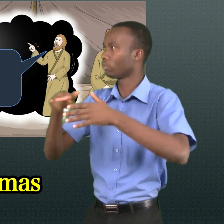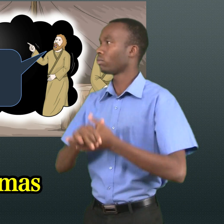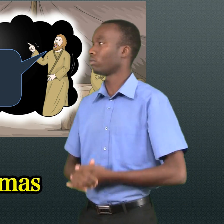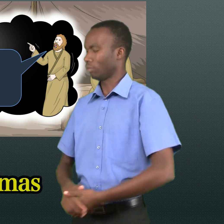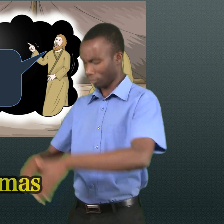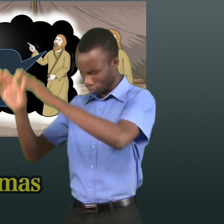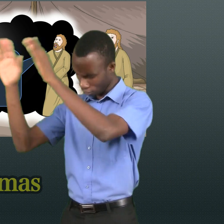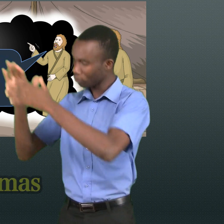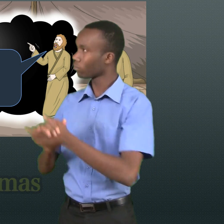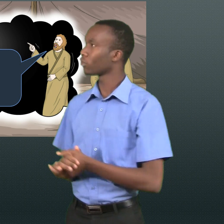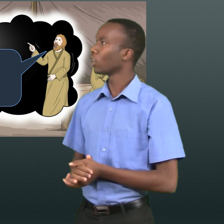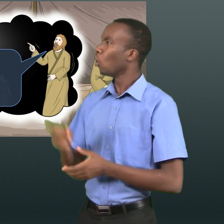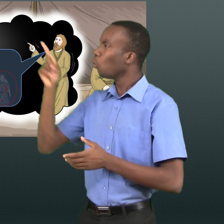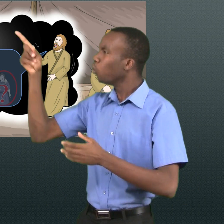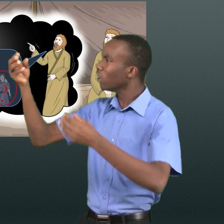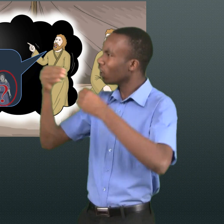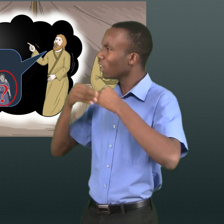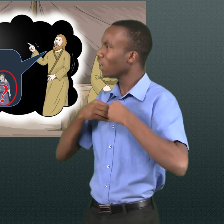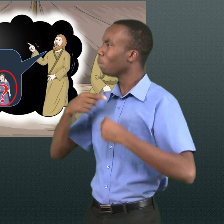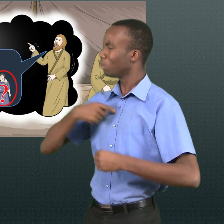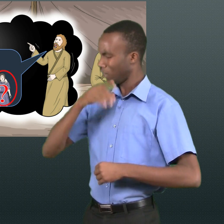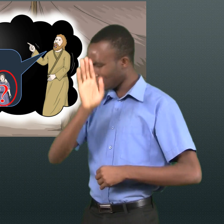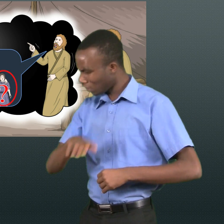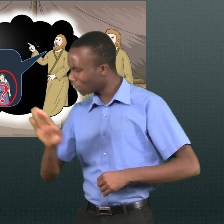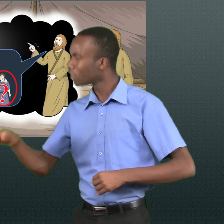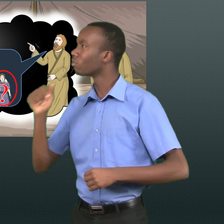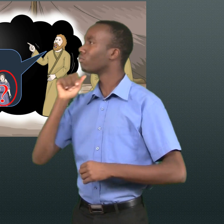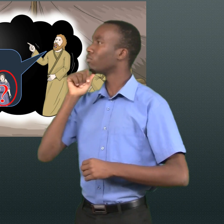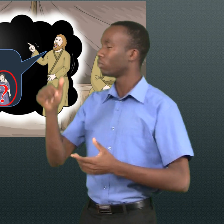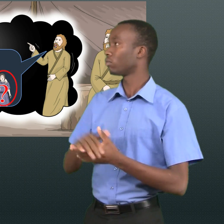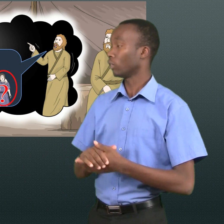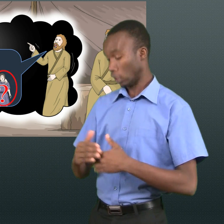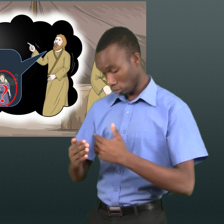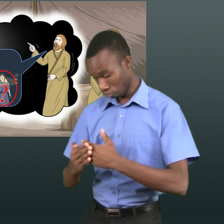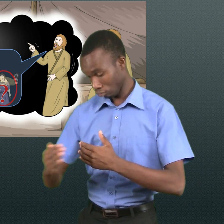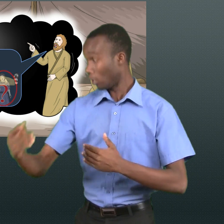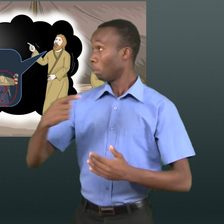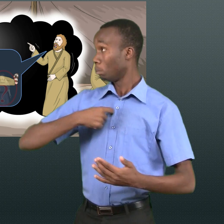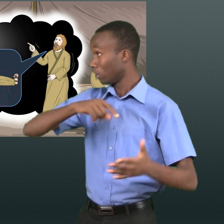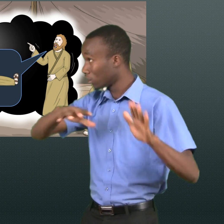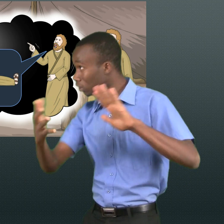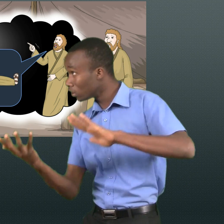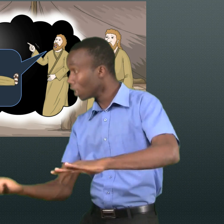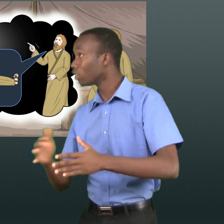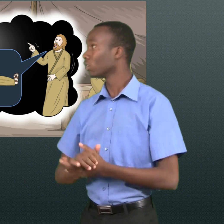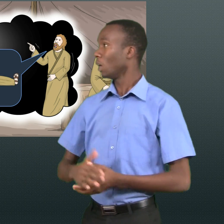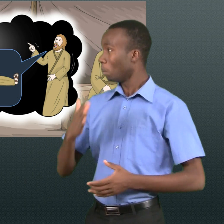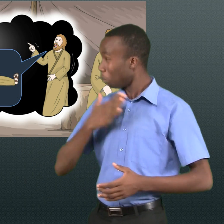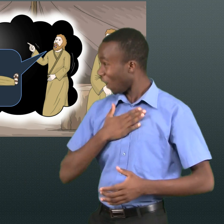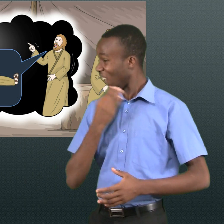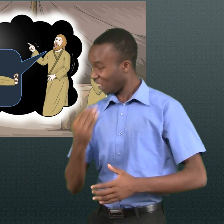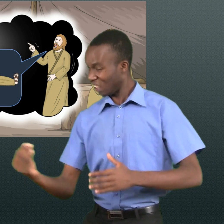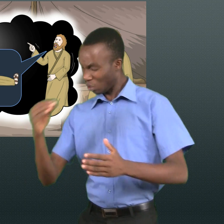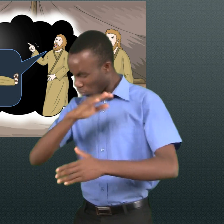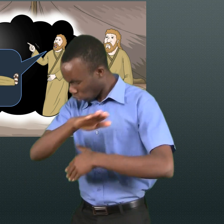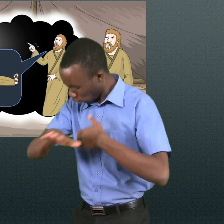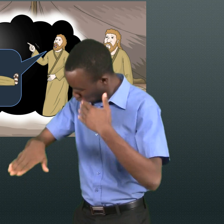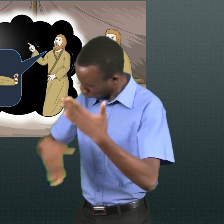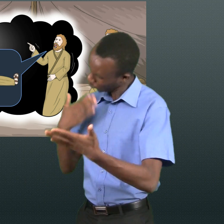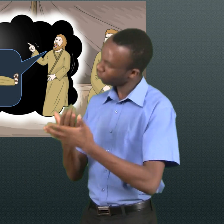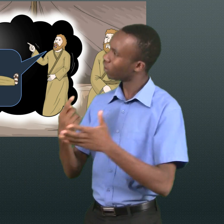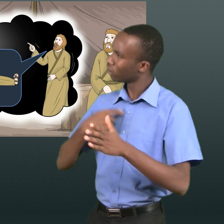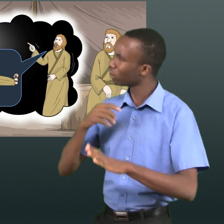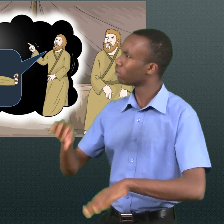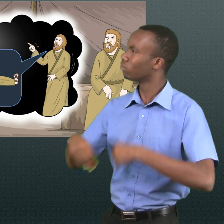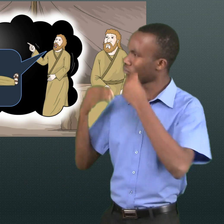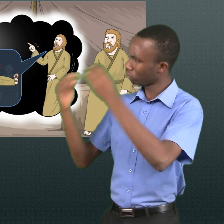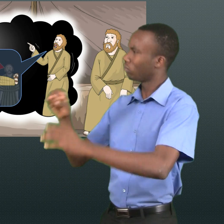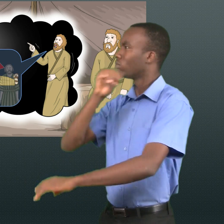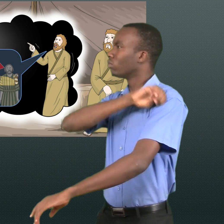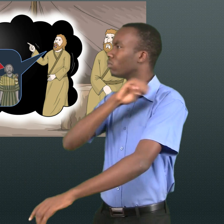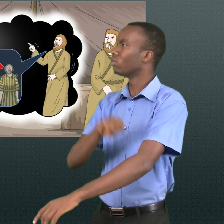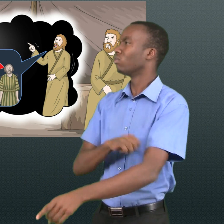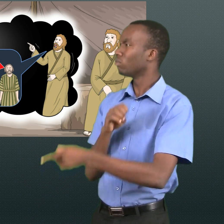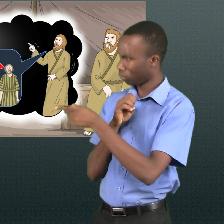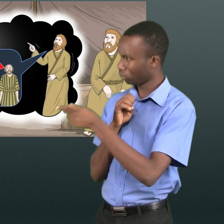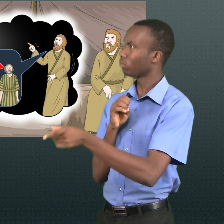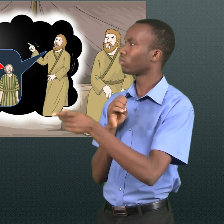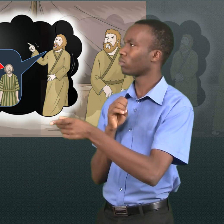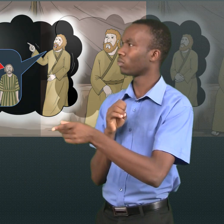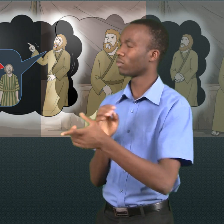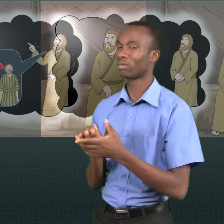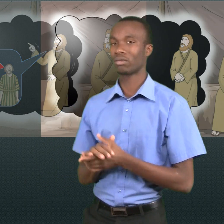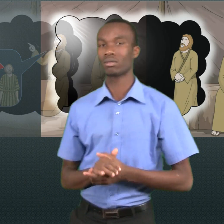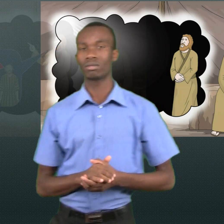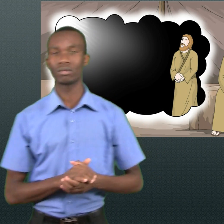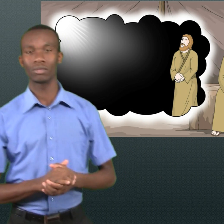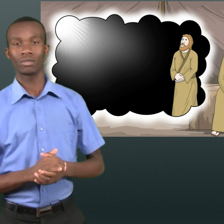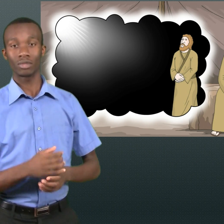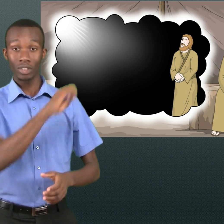Abram continued, “Behold, You have given me no offspring, so a servant in my household will be my heir.”